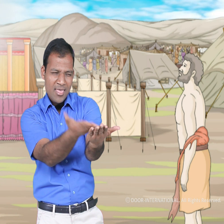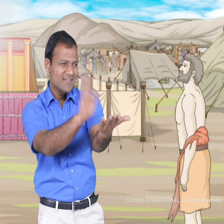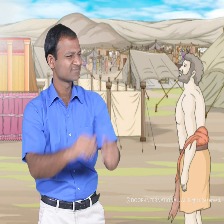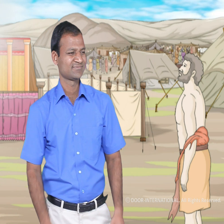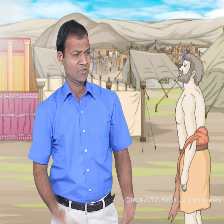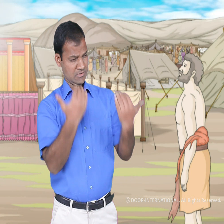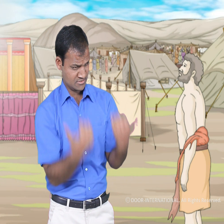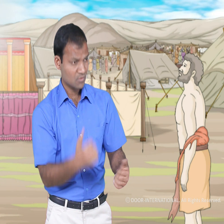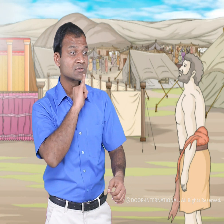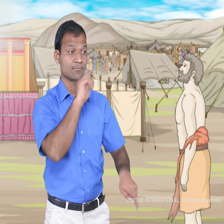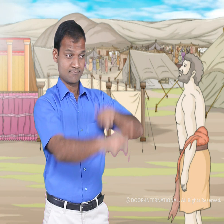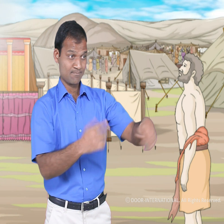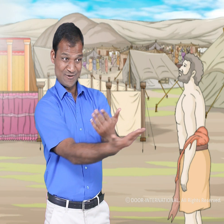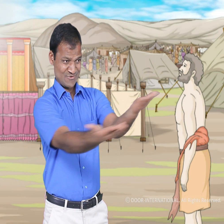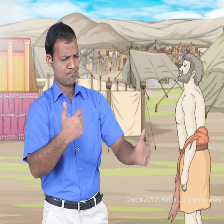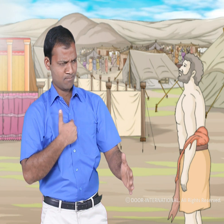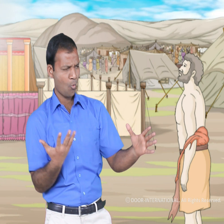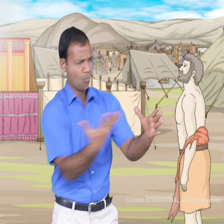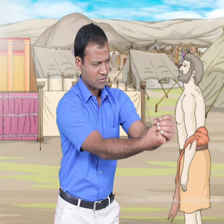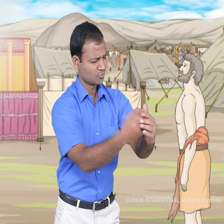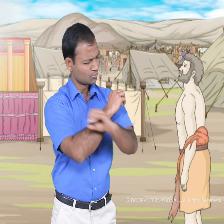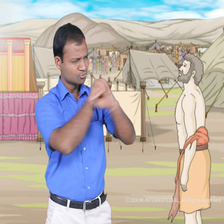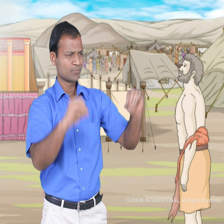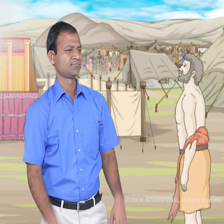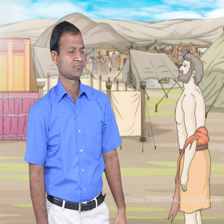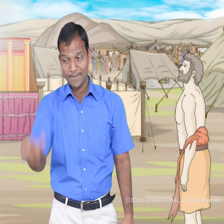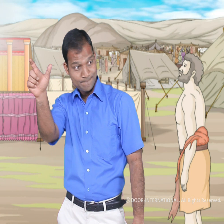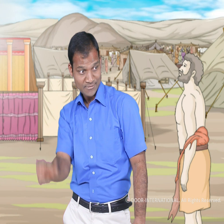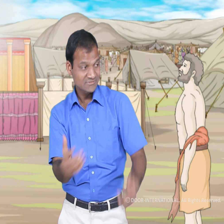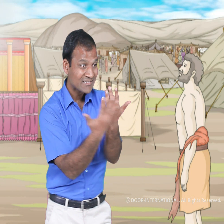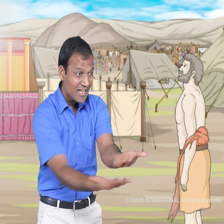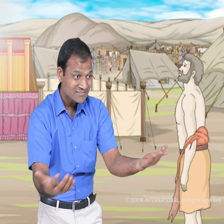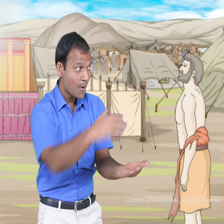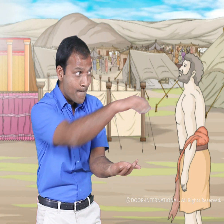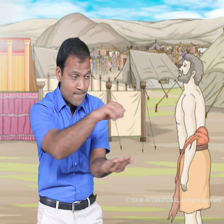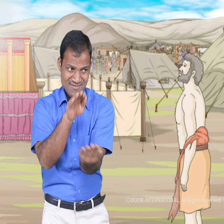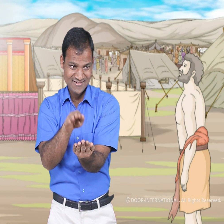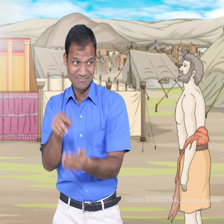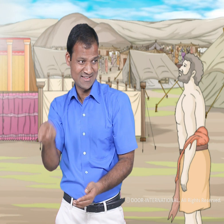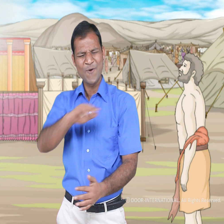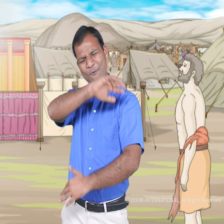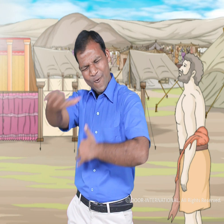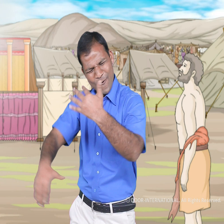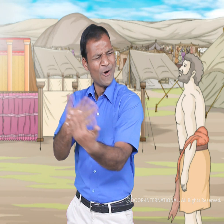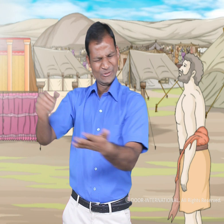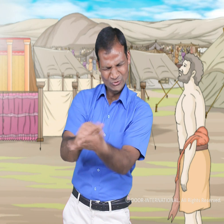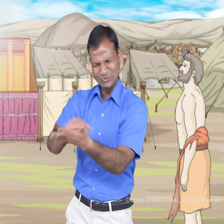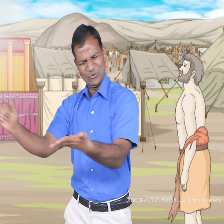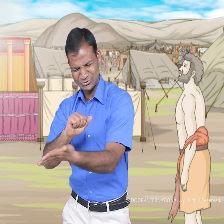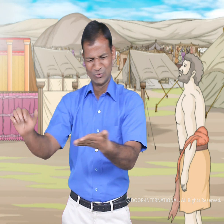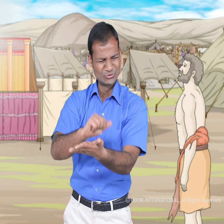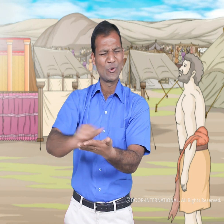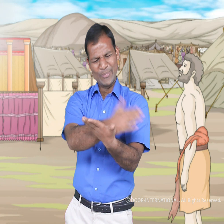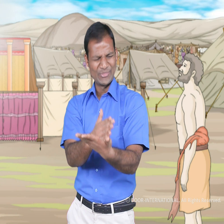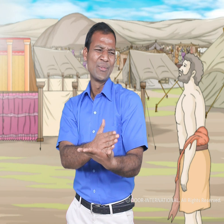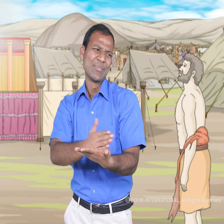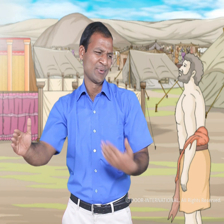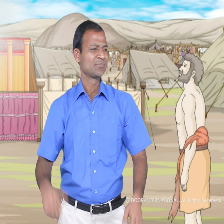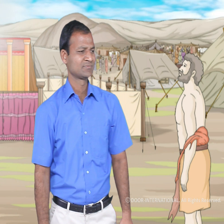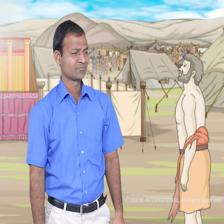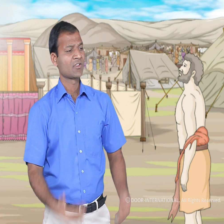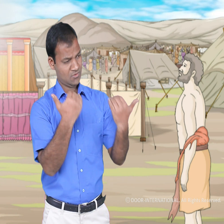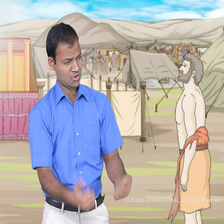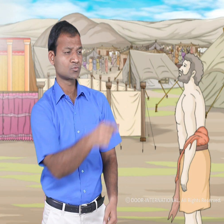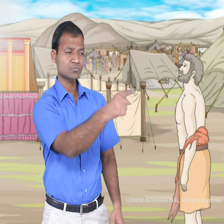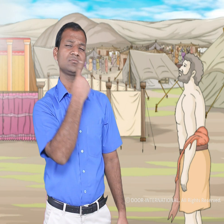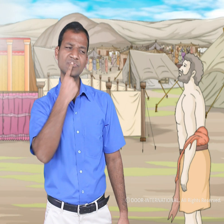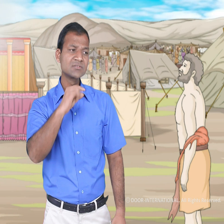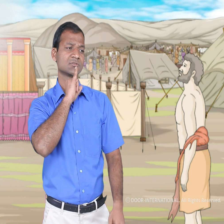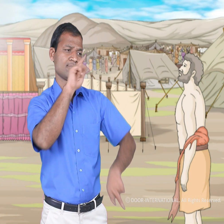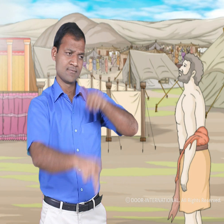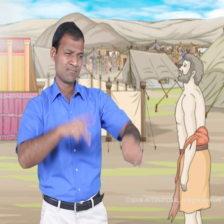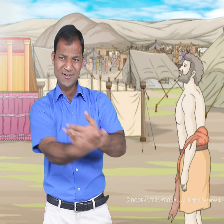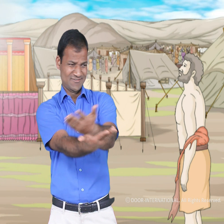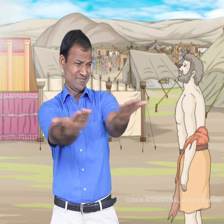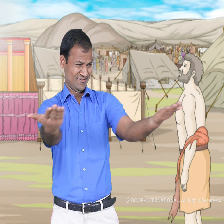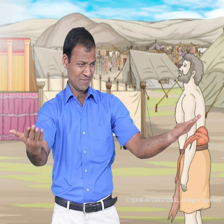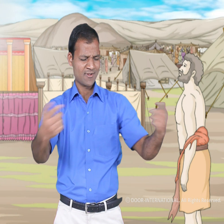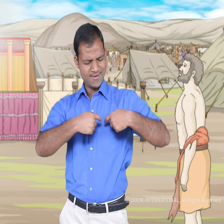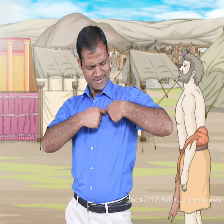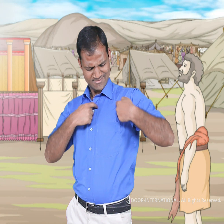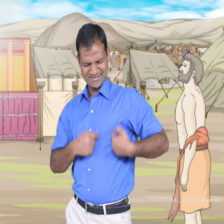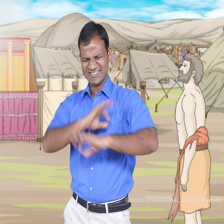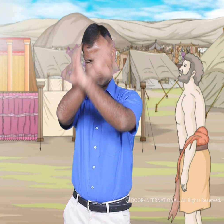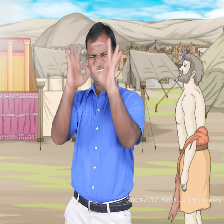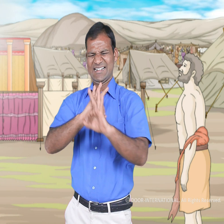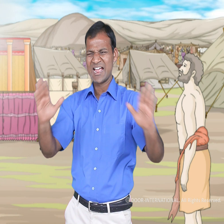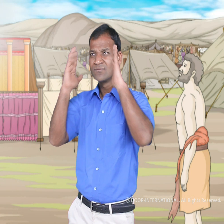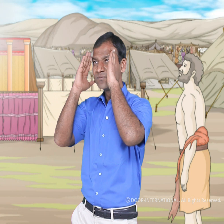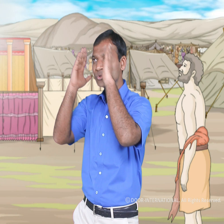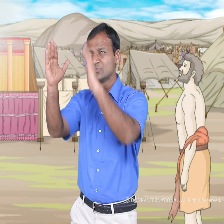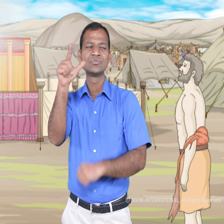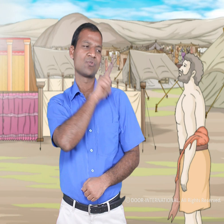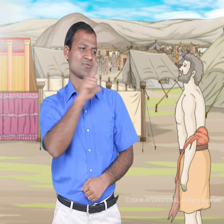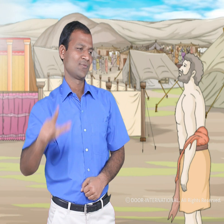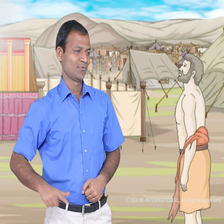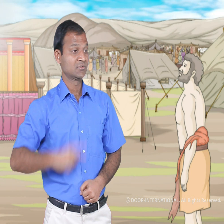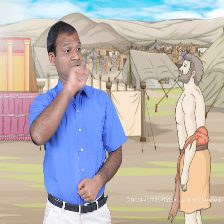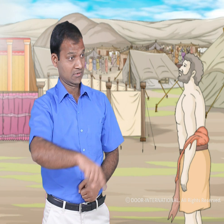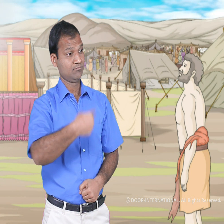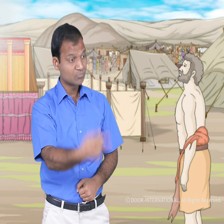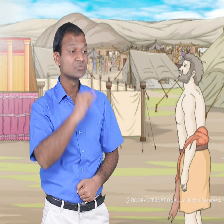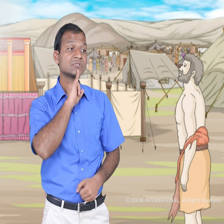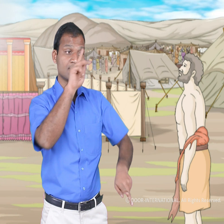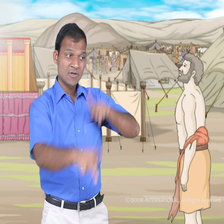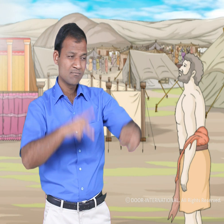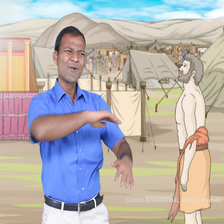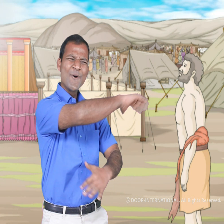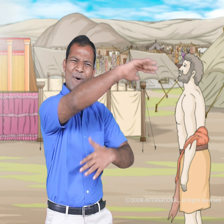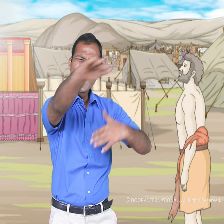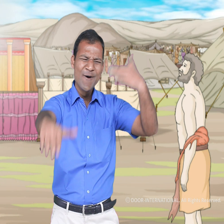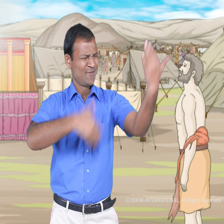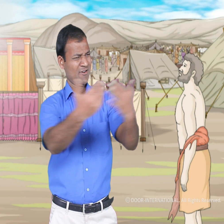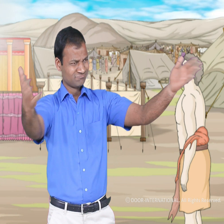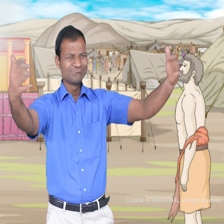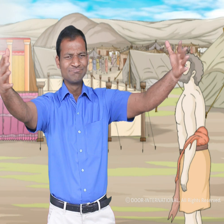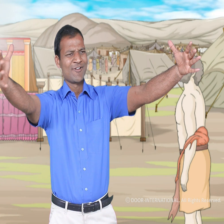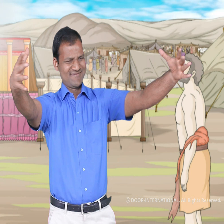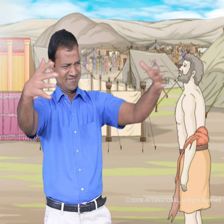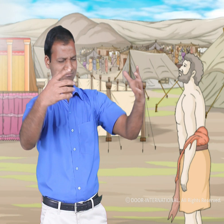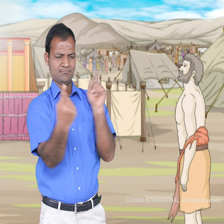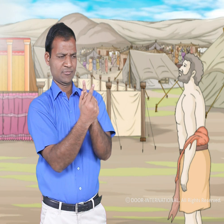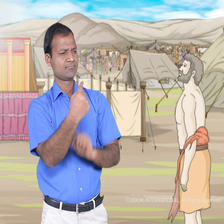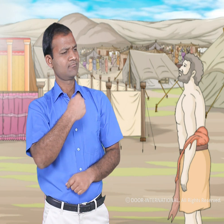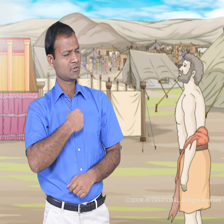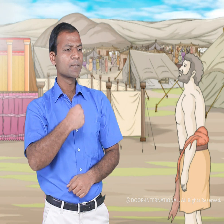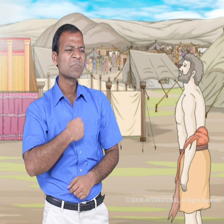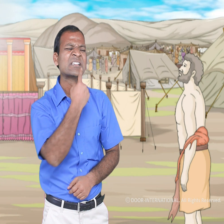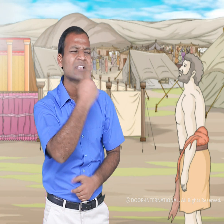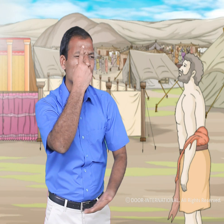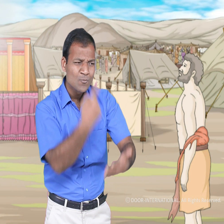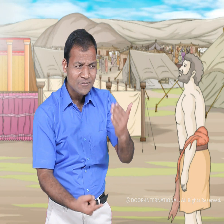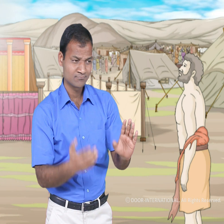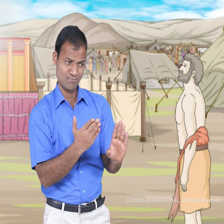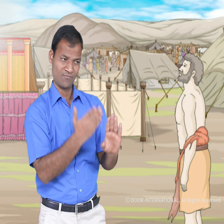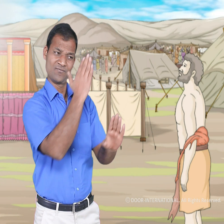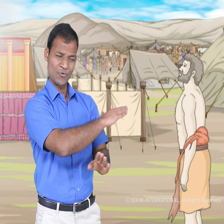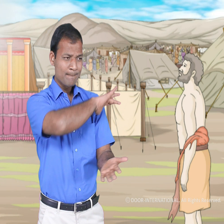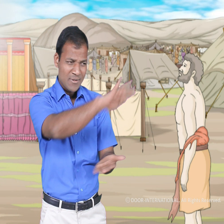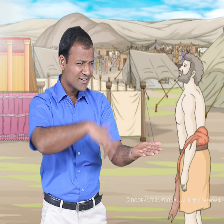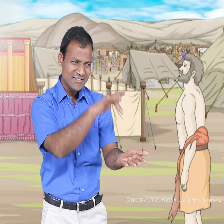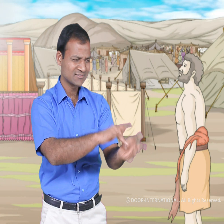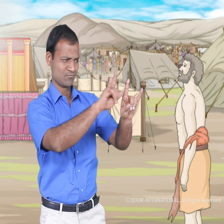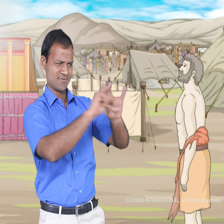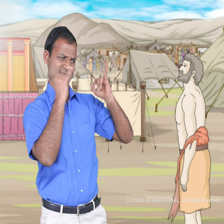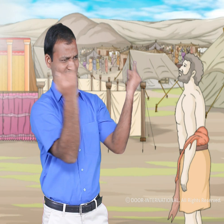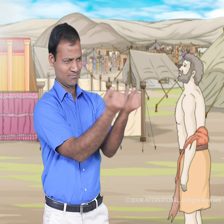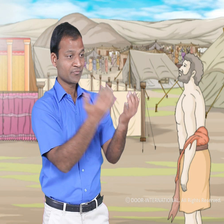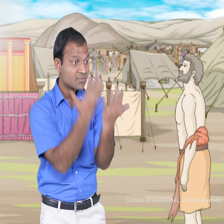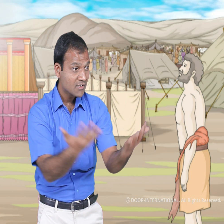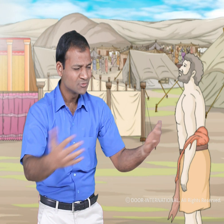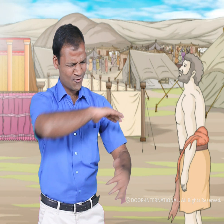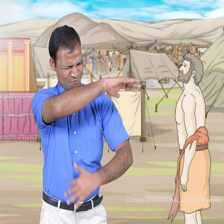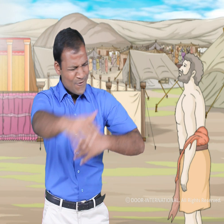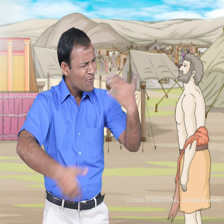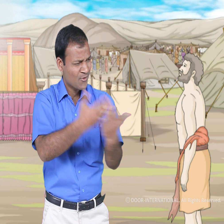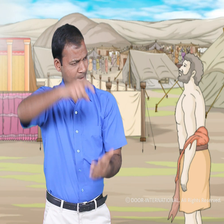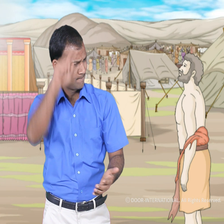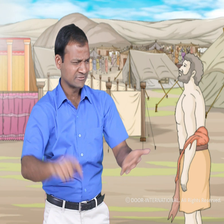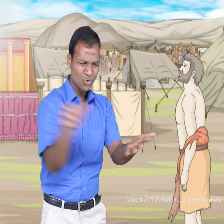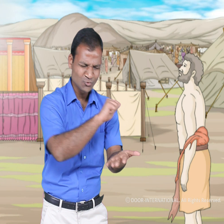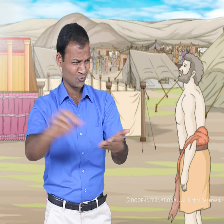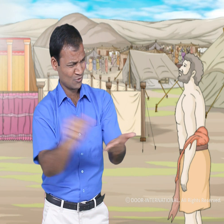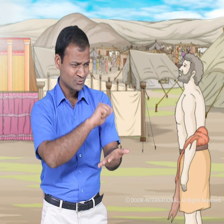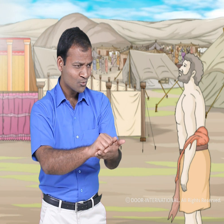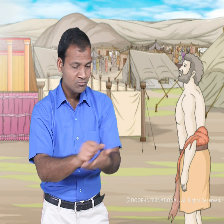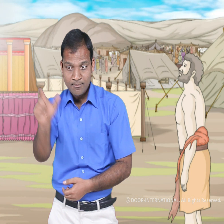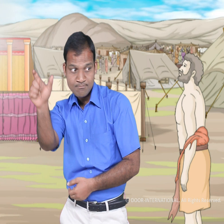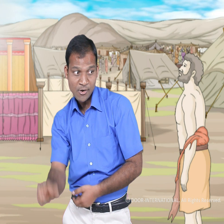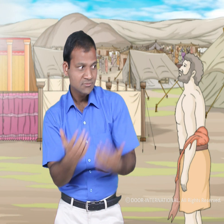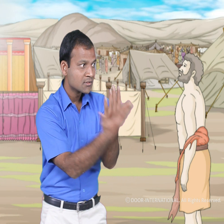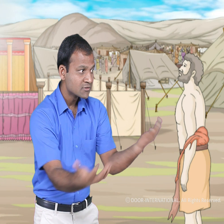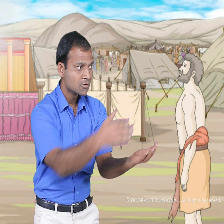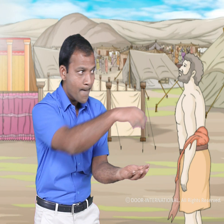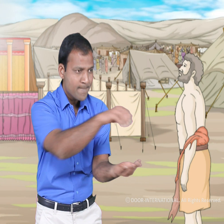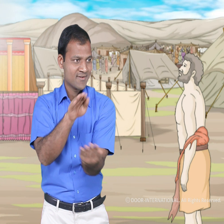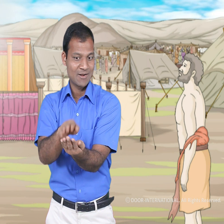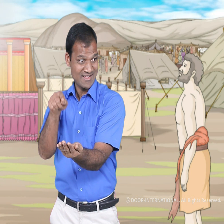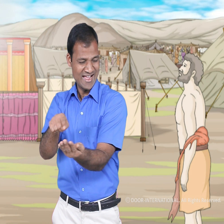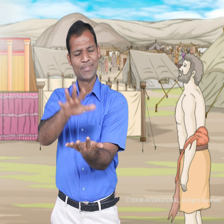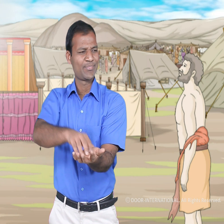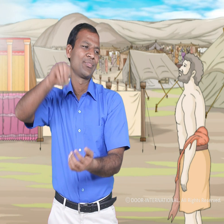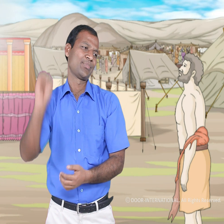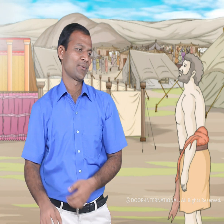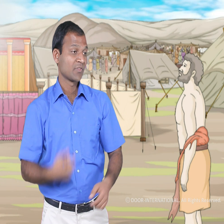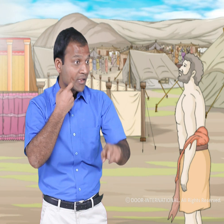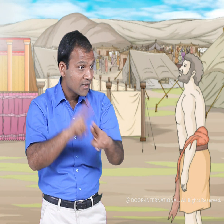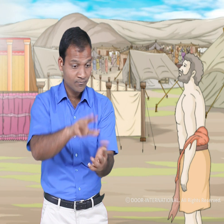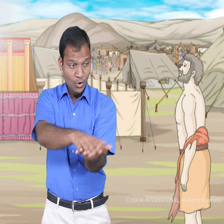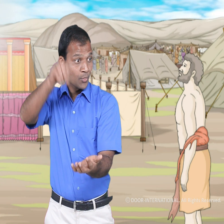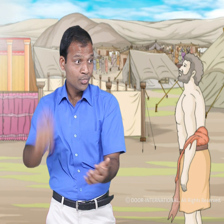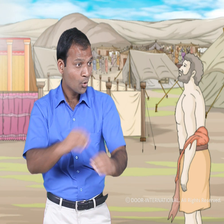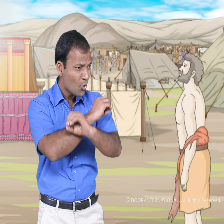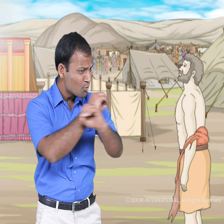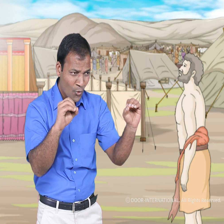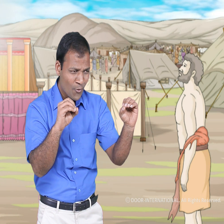They will turn their backs and run from their enemies, because they themselves have been set apart for destruction. I will no longer be with you unless you remove from among you whatever is devoted to destruction.